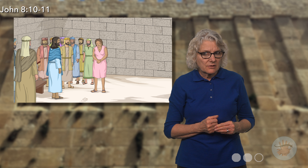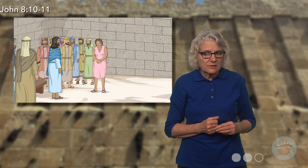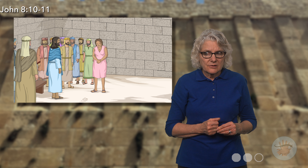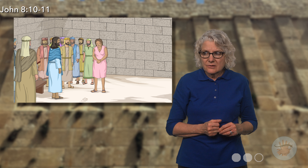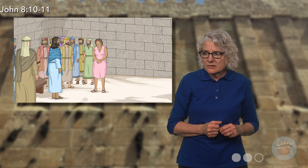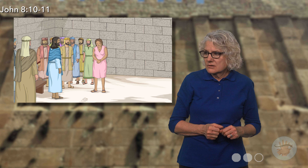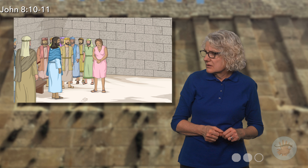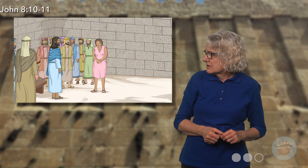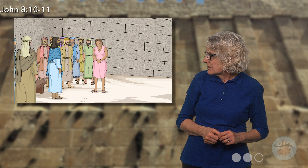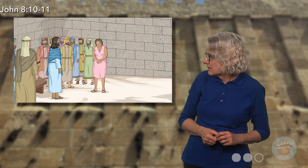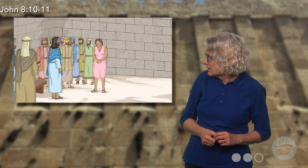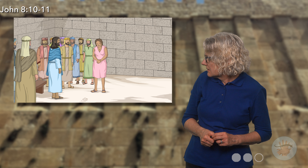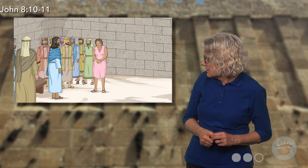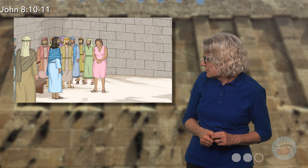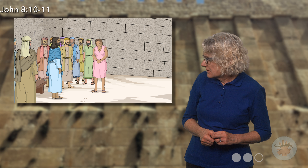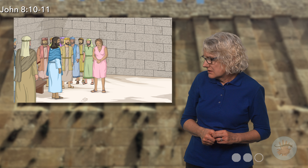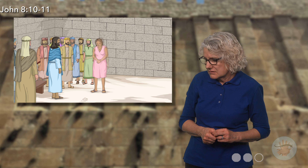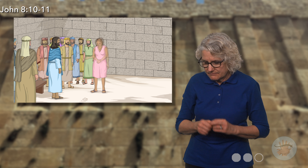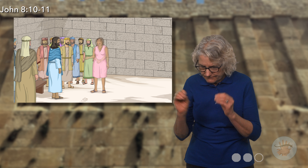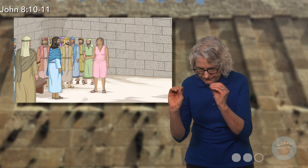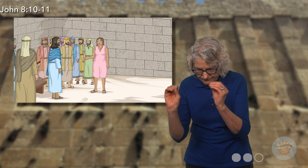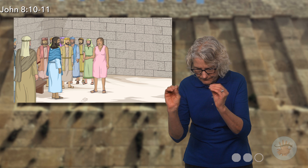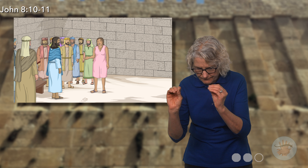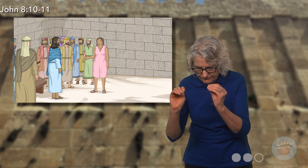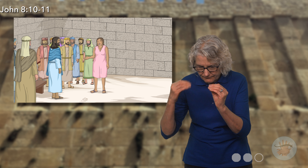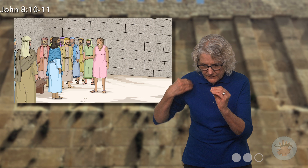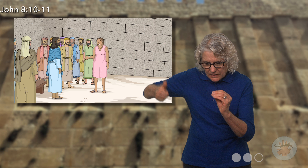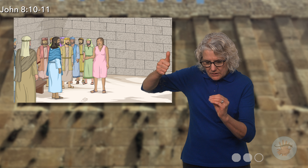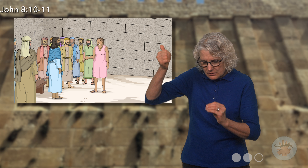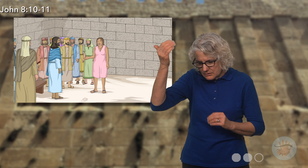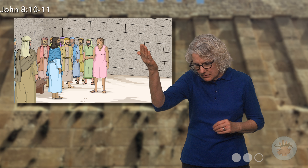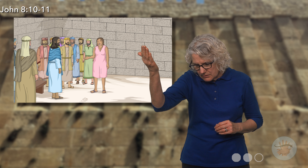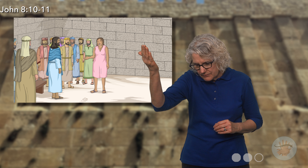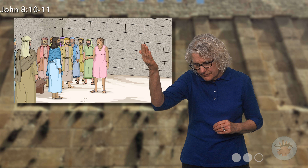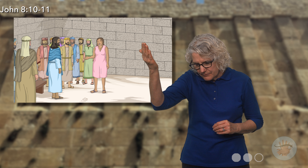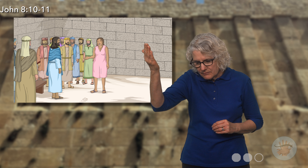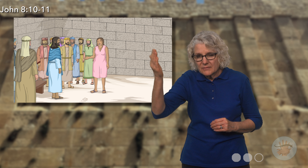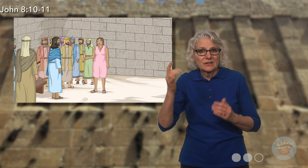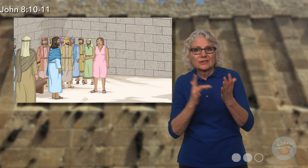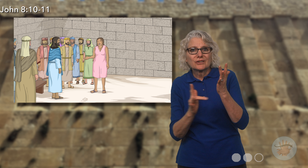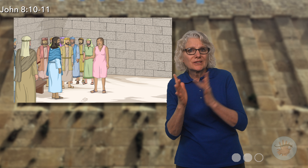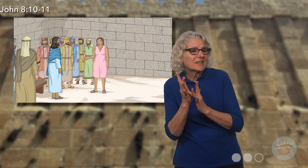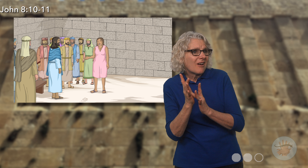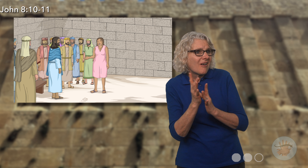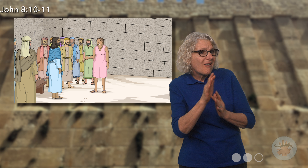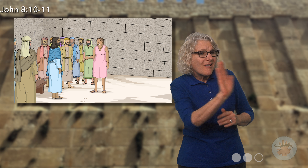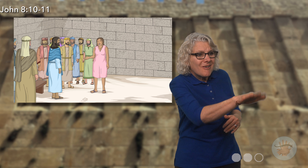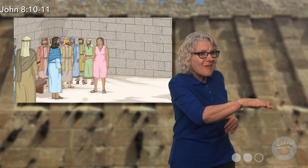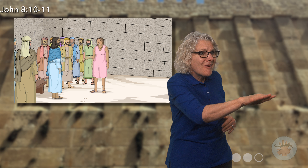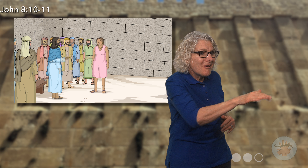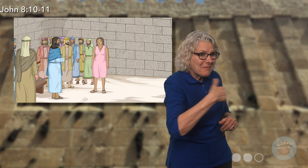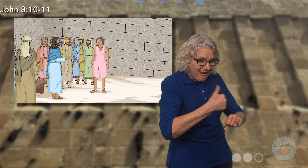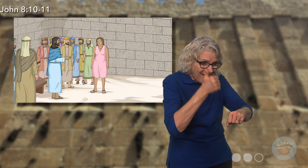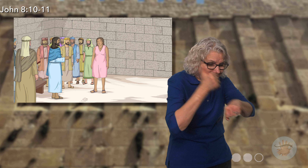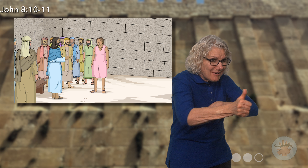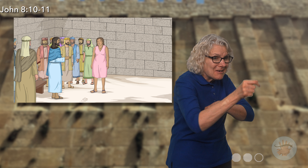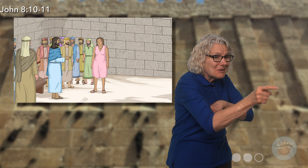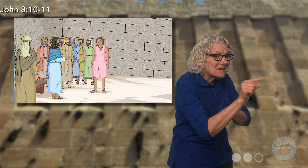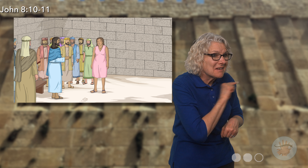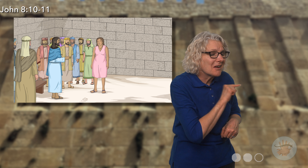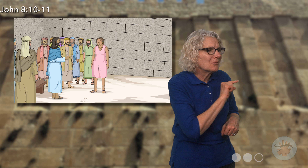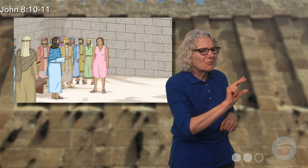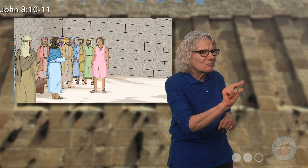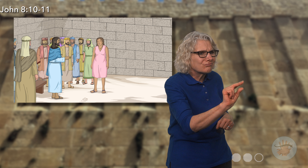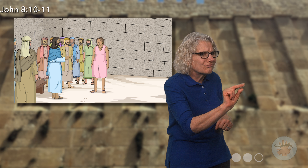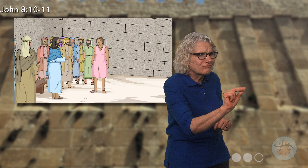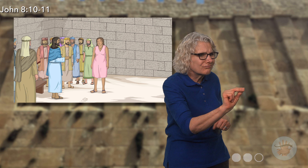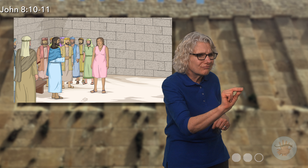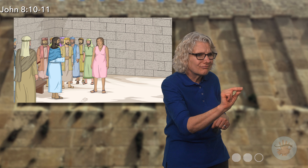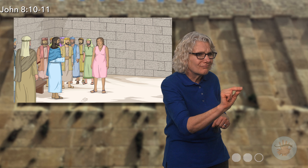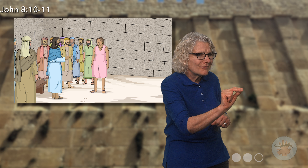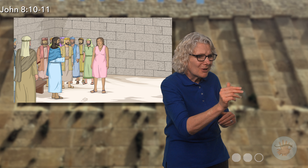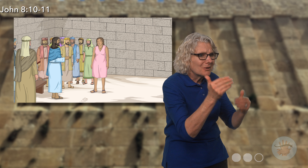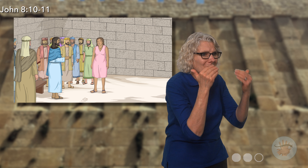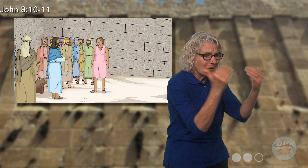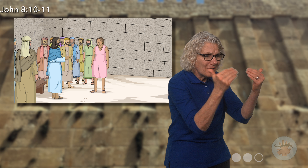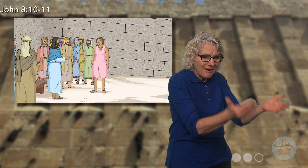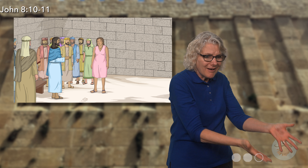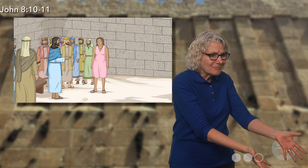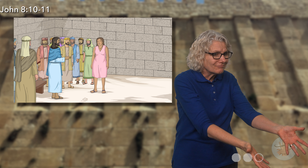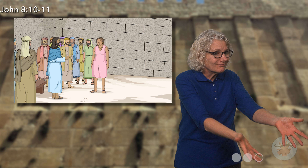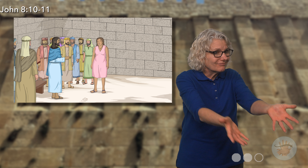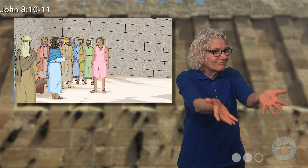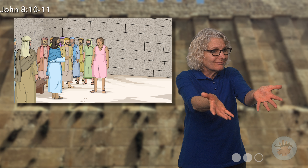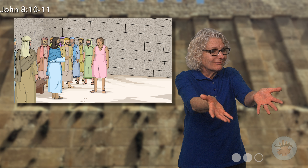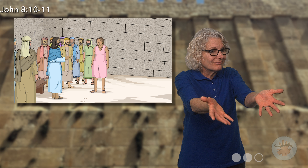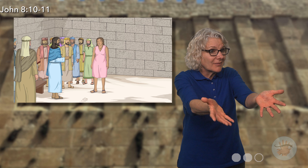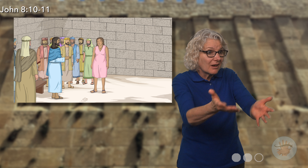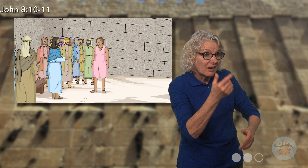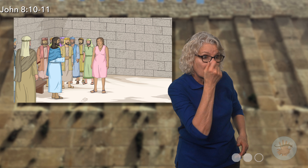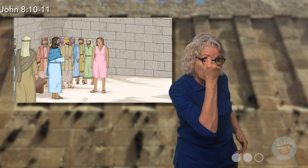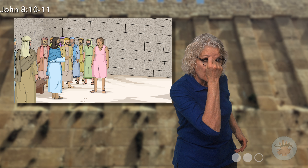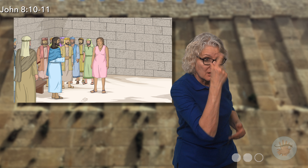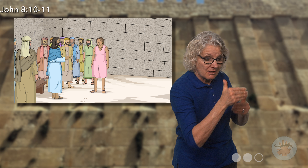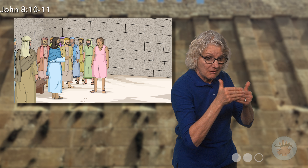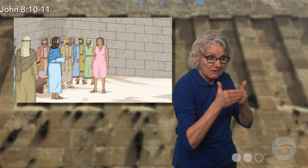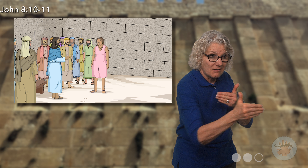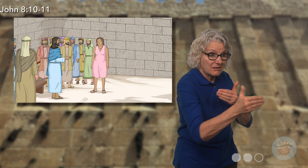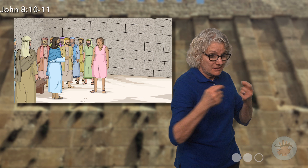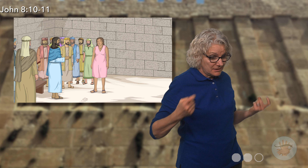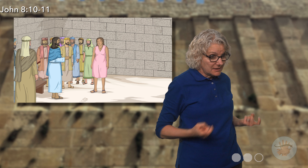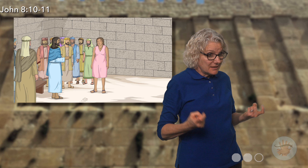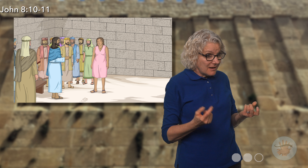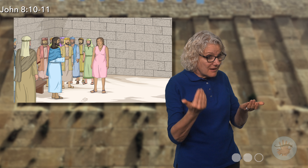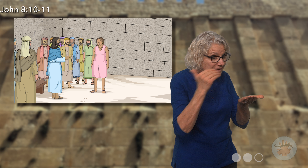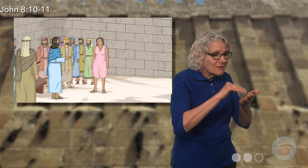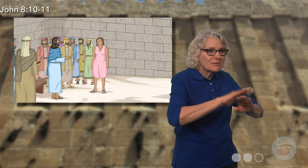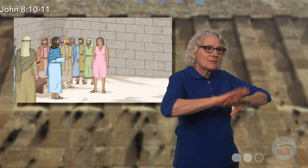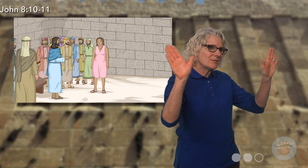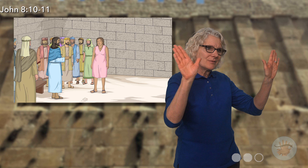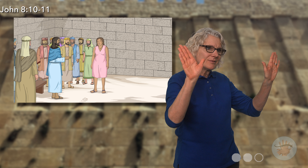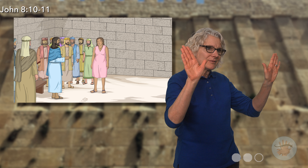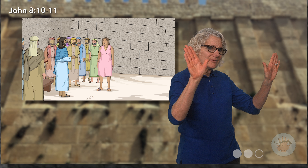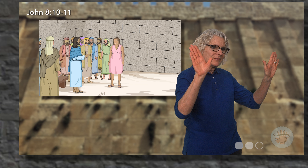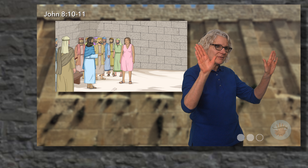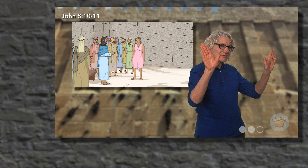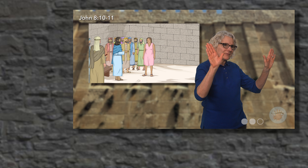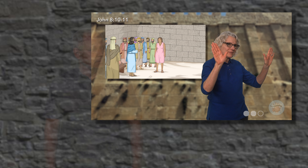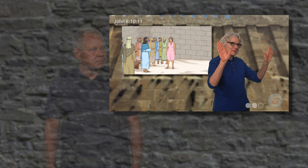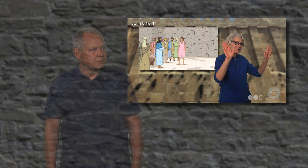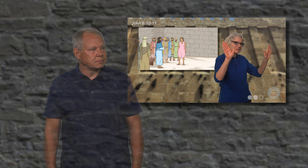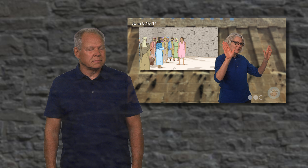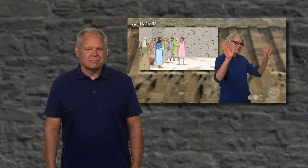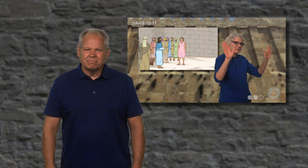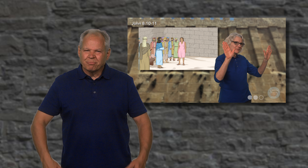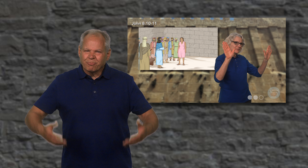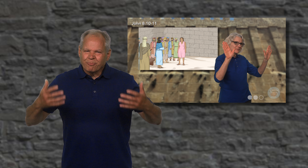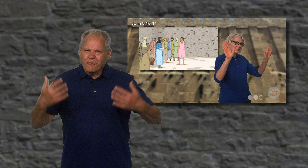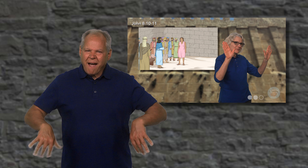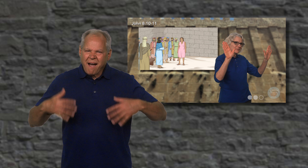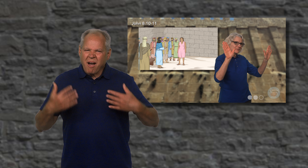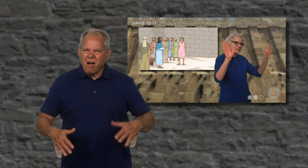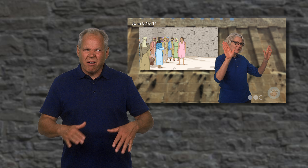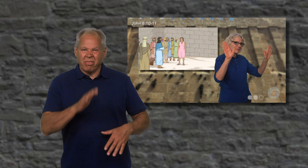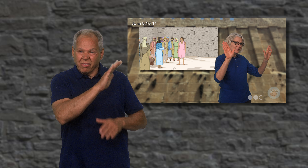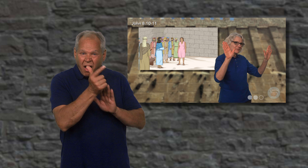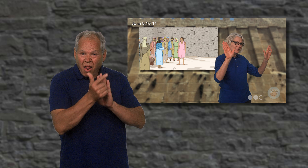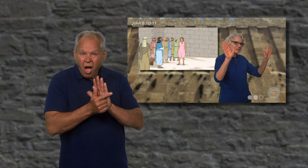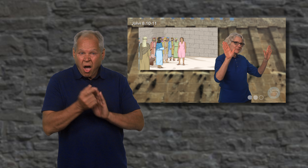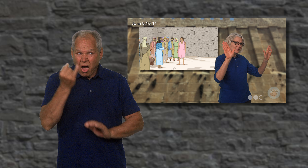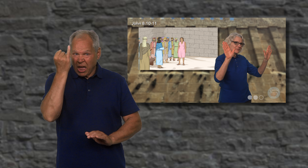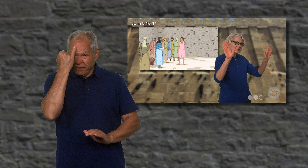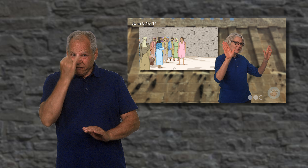“Then neither do I condemn you,” Jesus declared. “Now go and sin no more.”